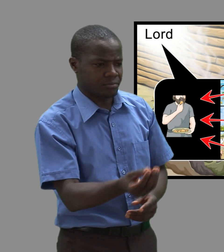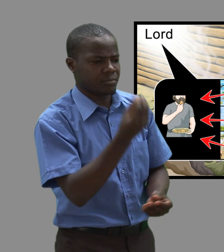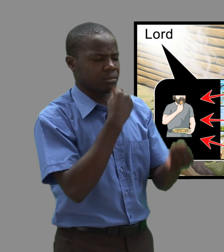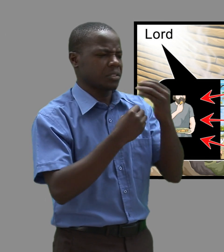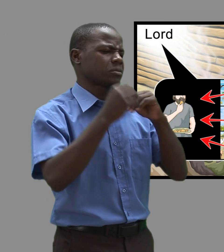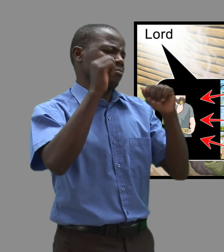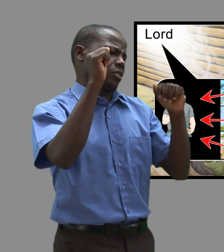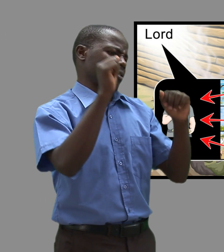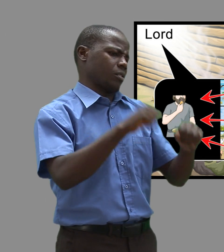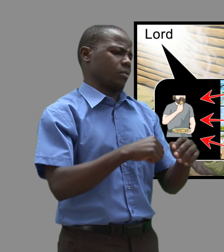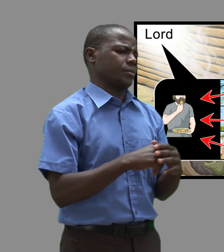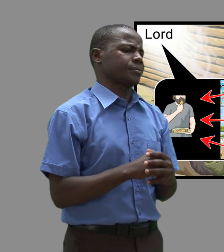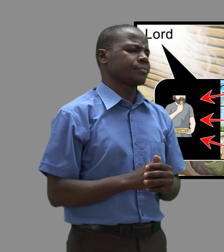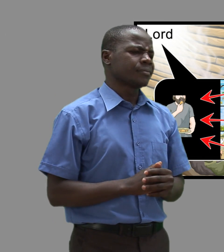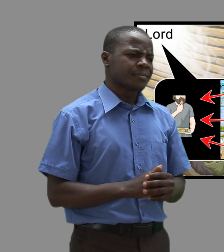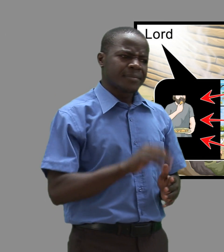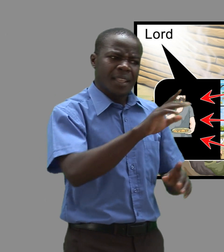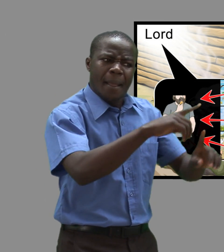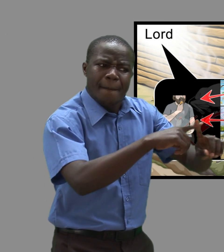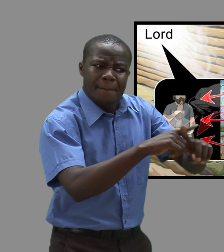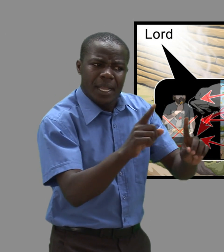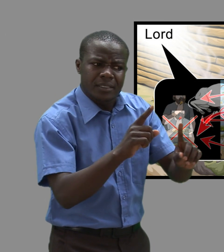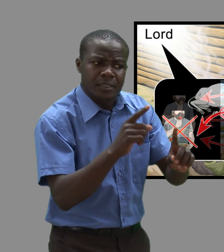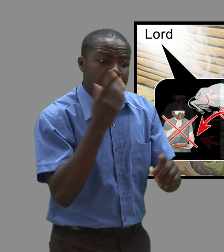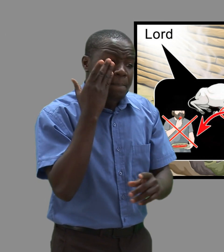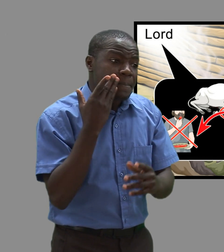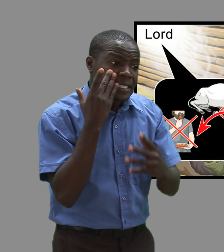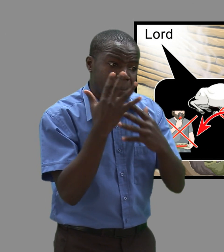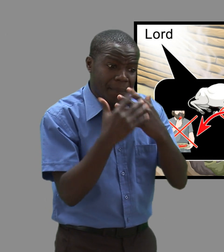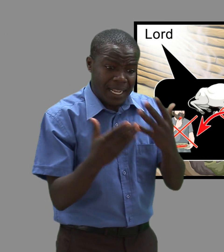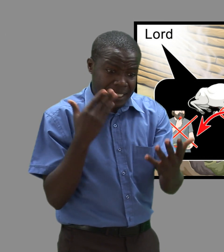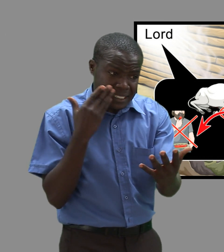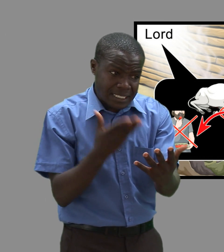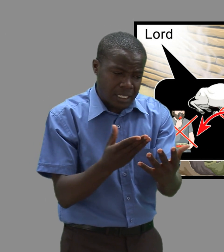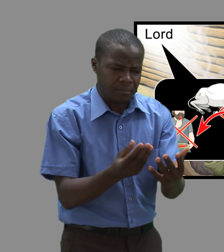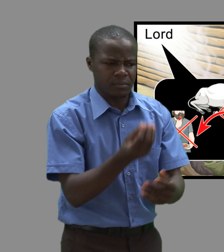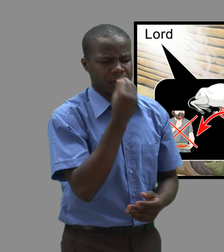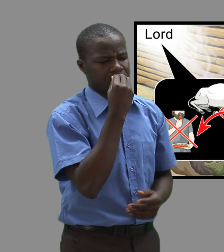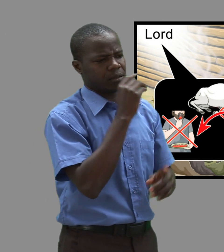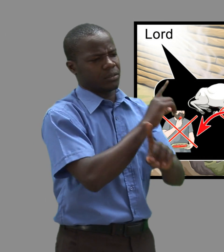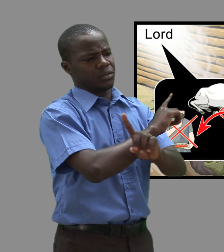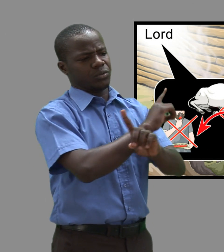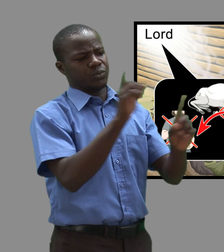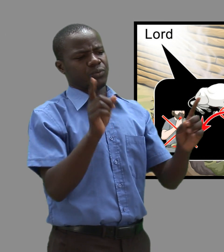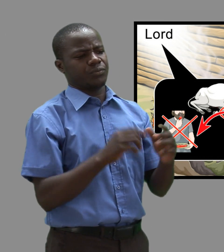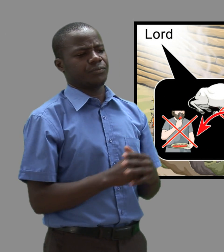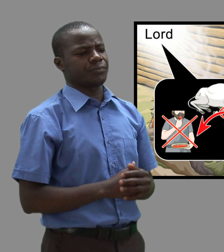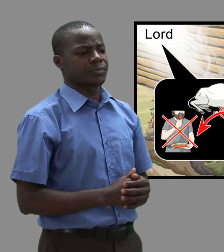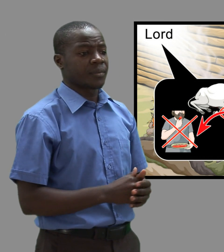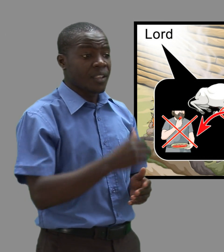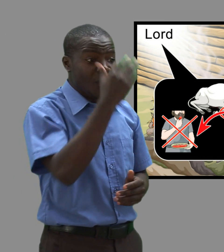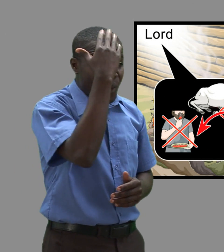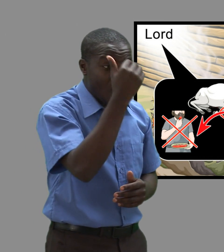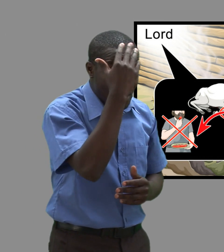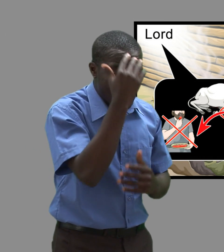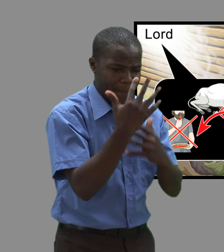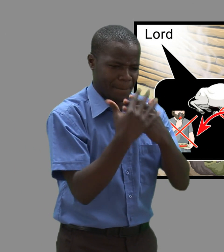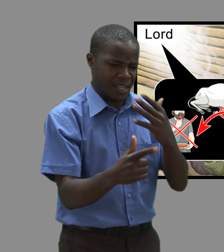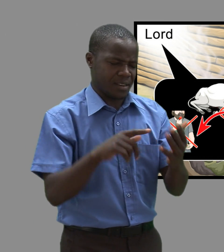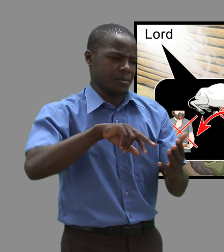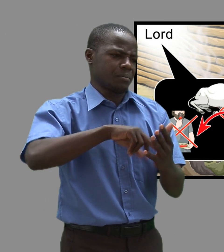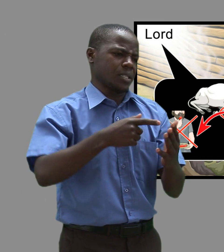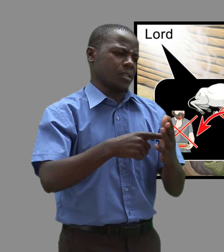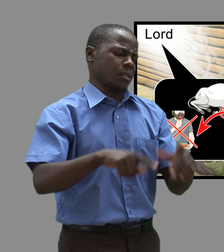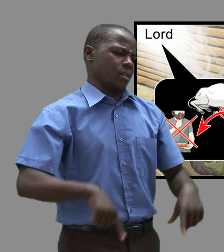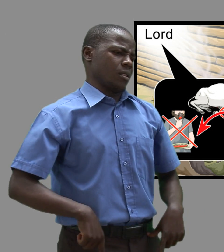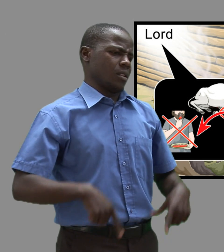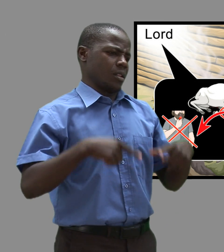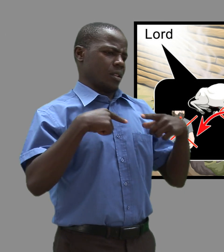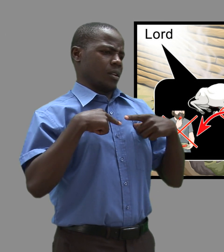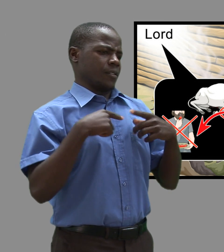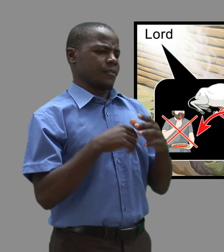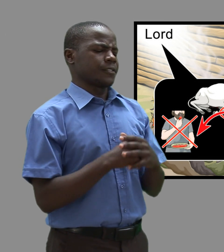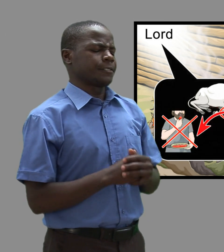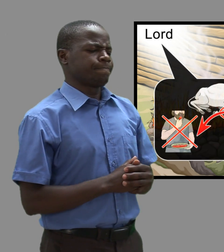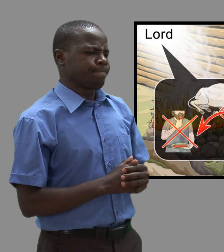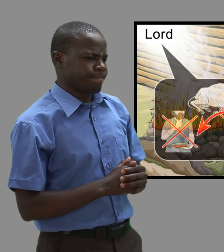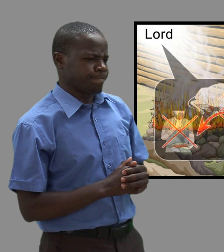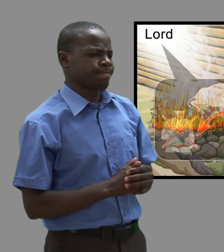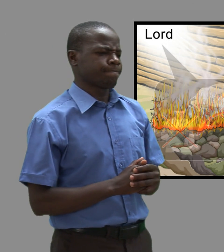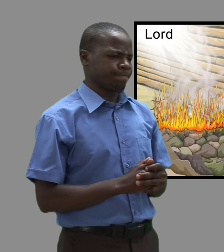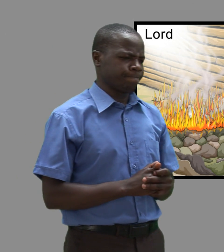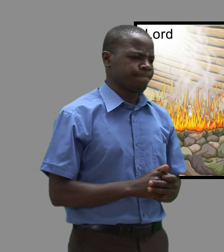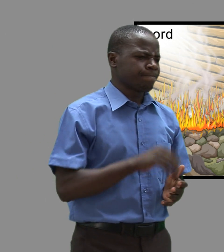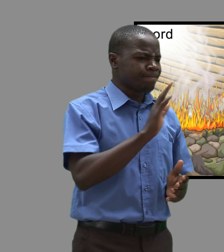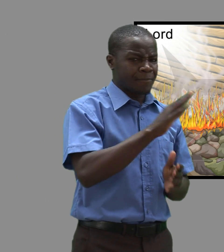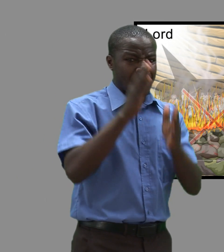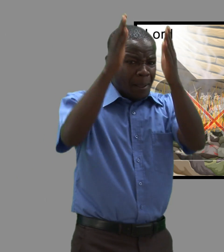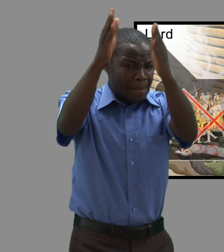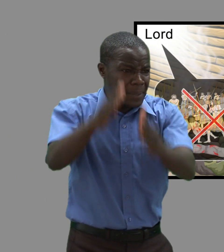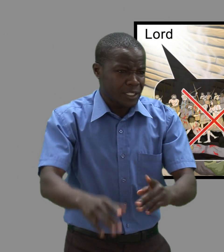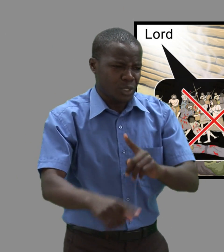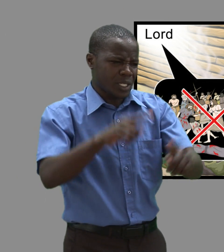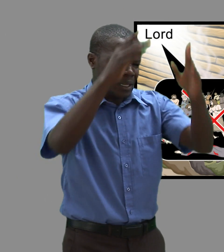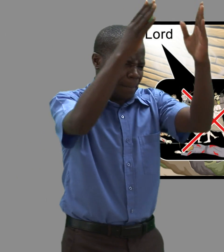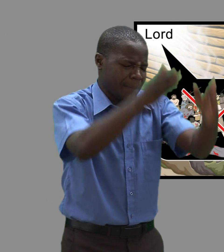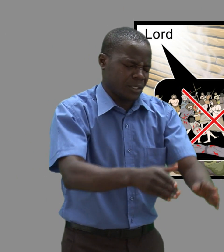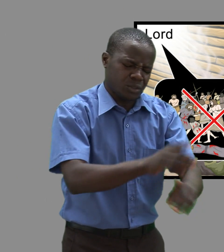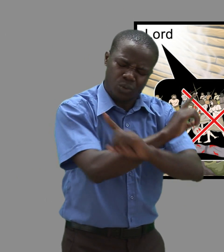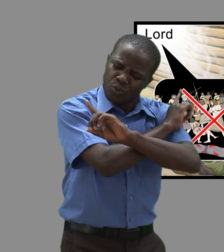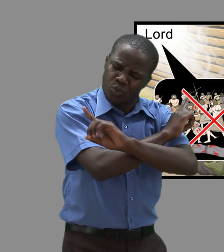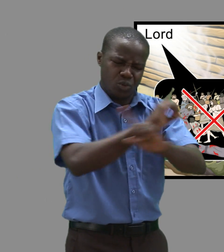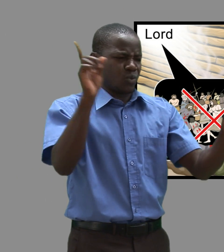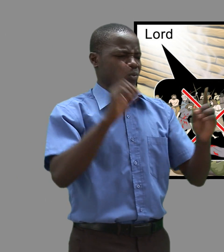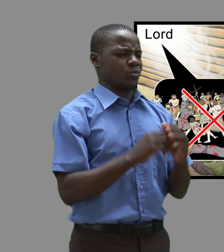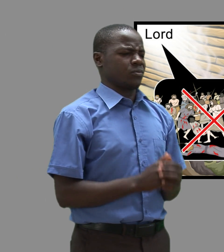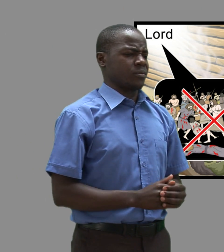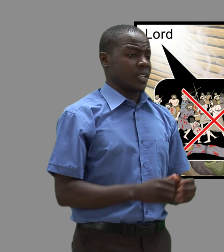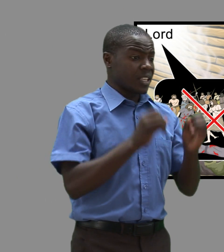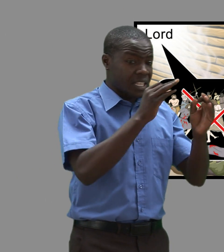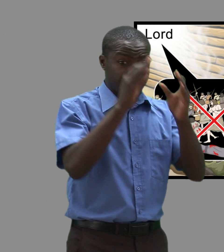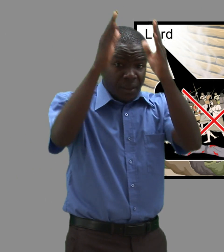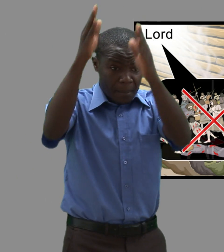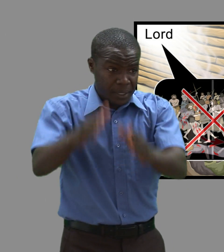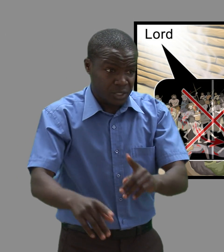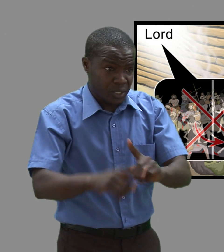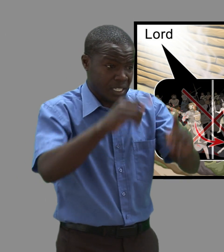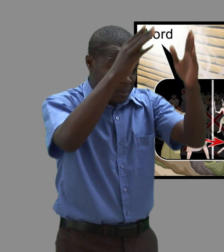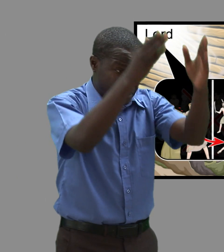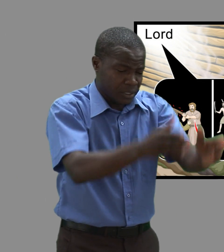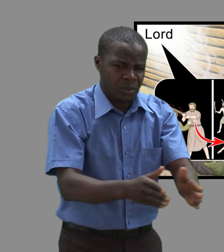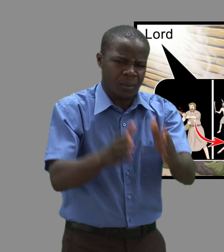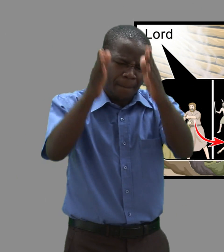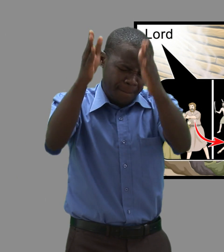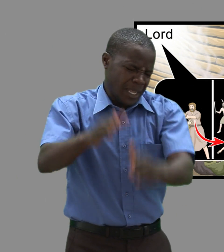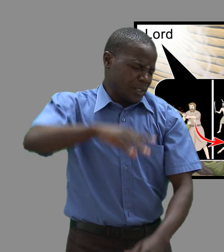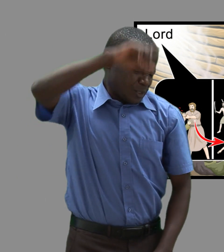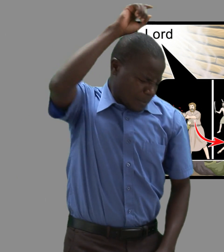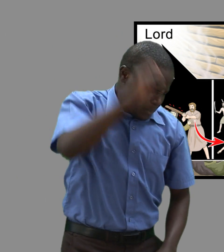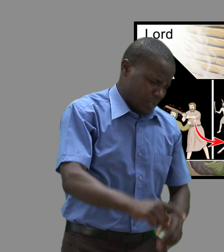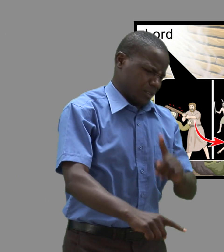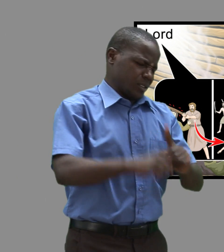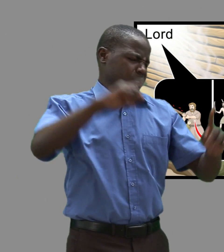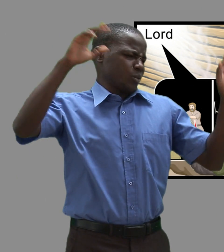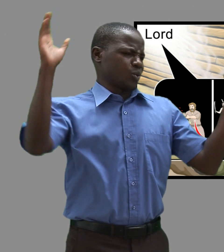But you must not eat meat with its lifeblood still in it. And surely I will require the life of any man or beast by whose hand your lifeblood is shed.